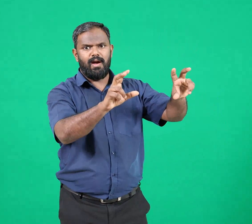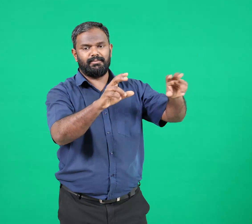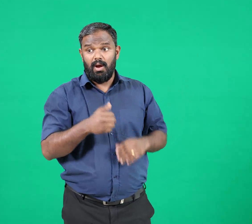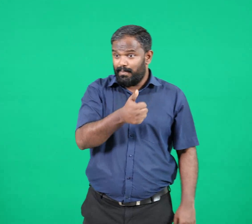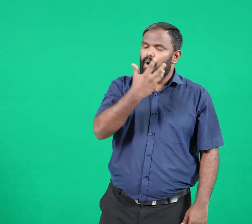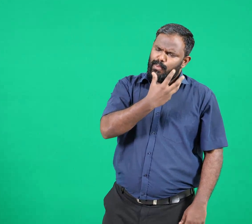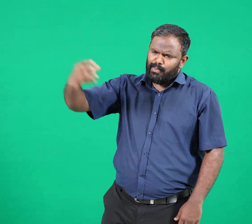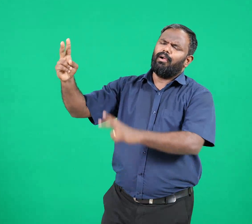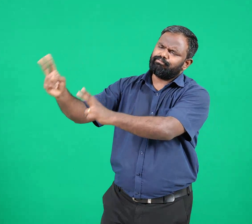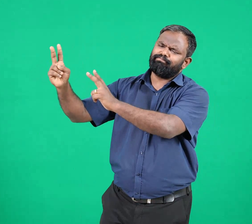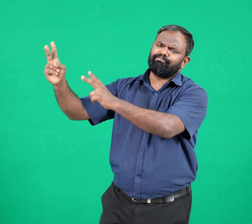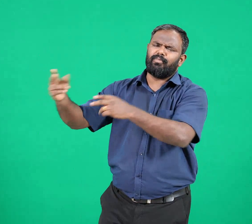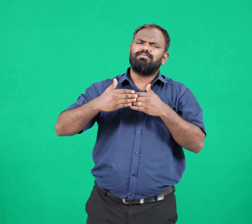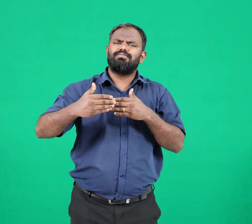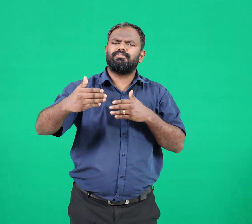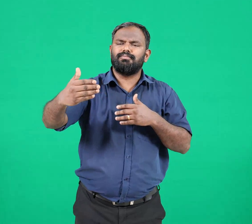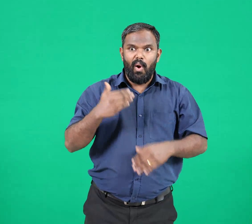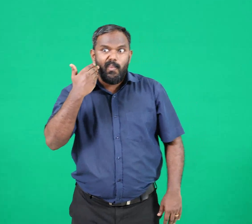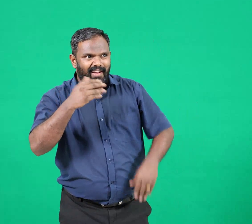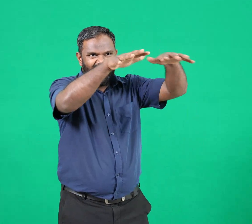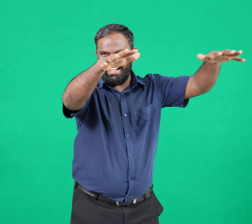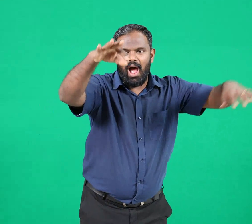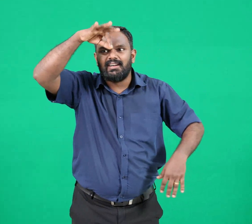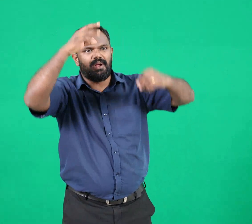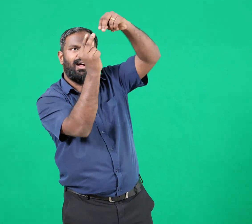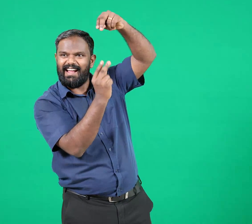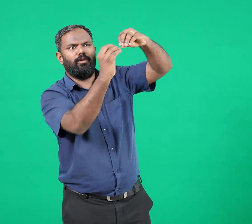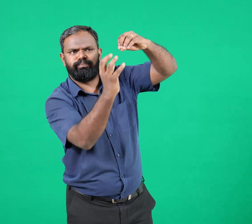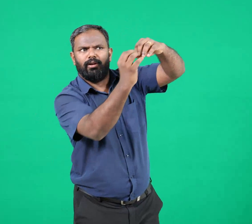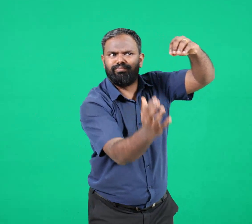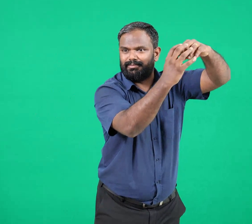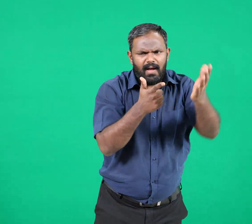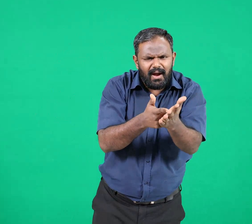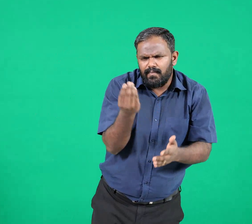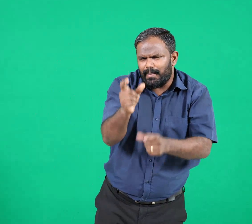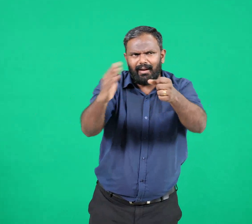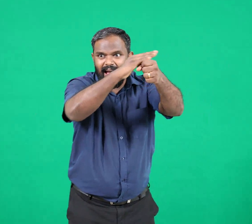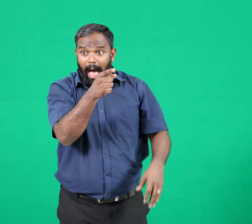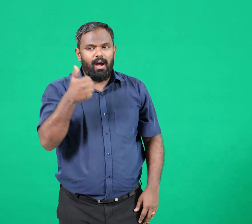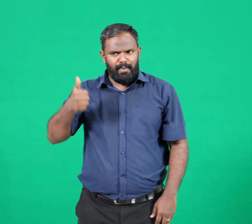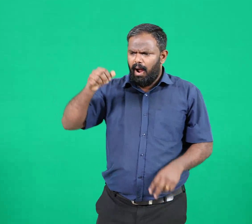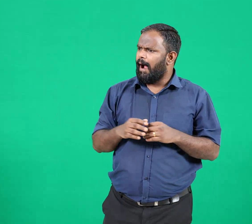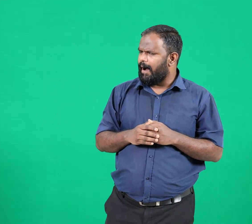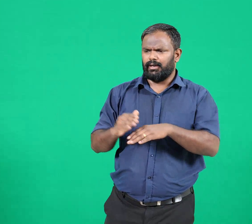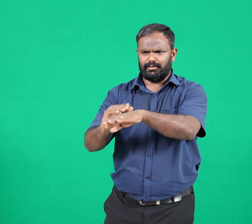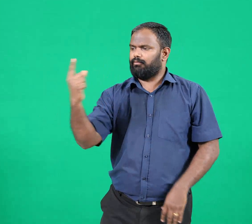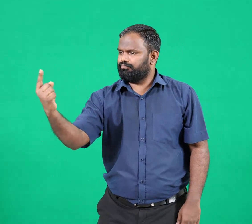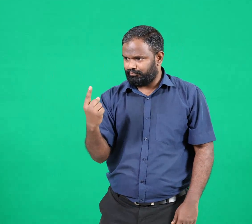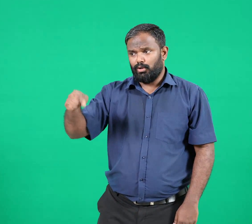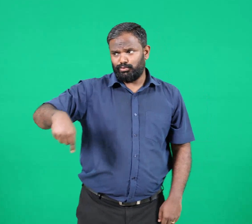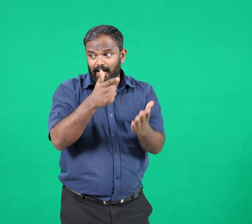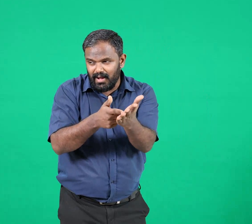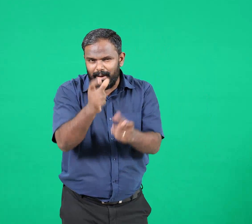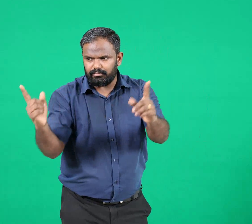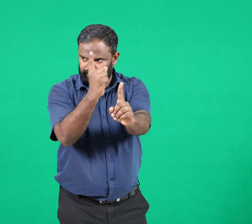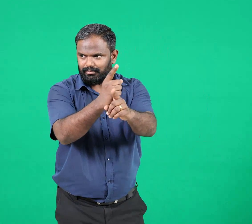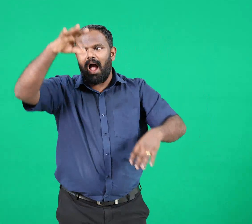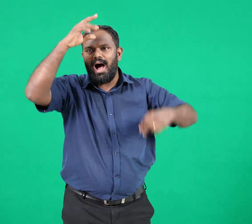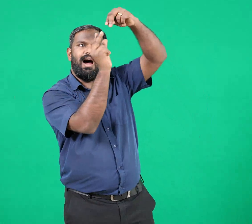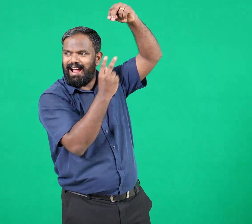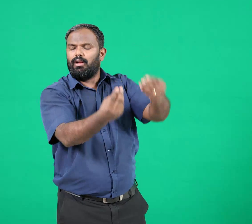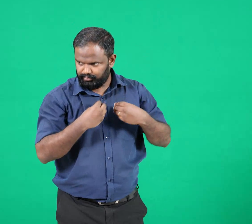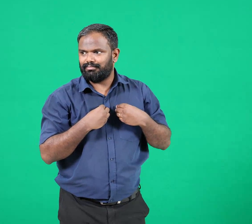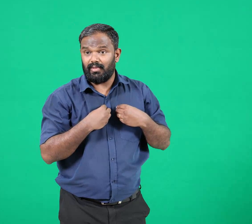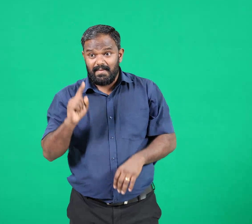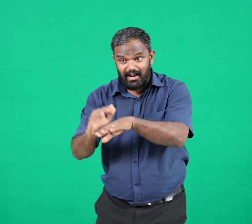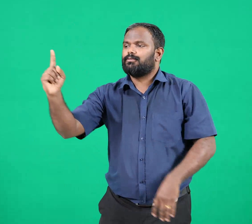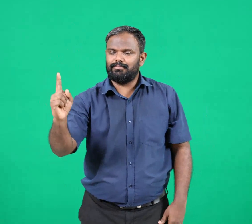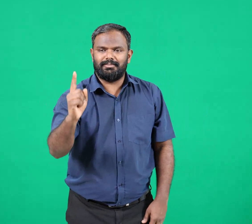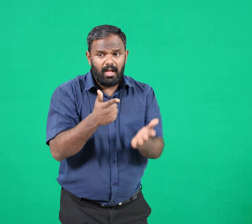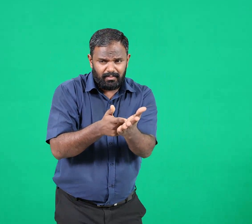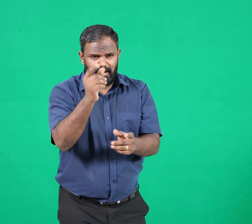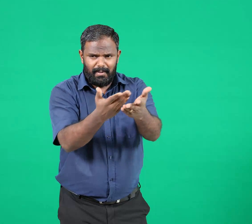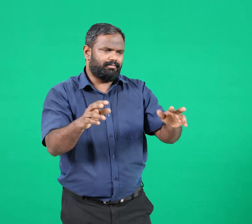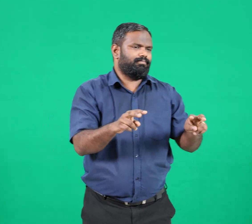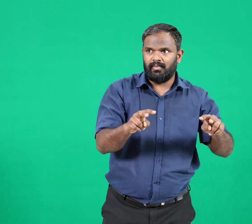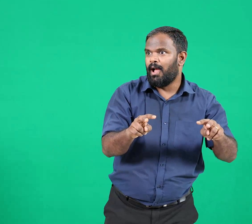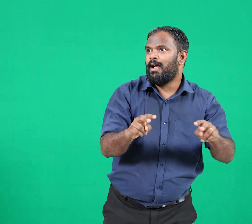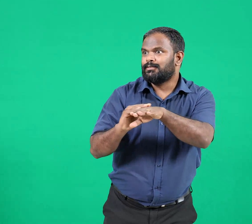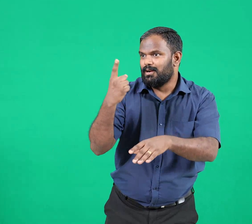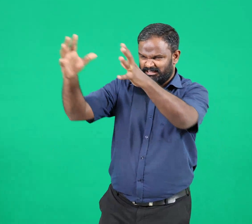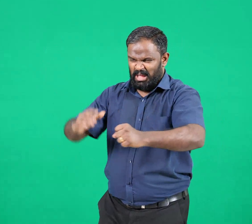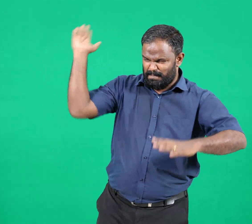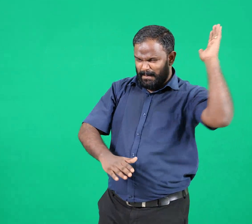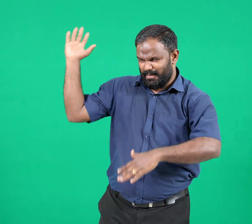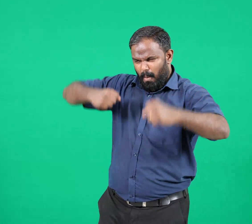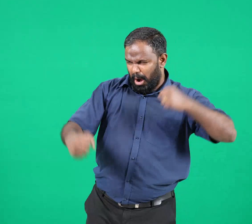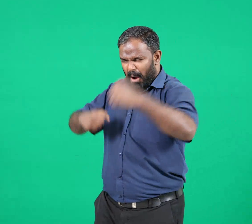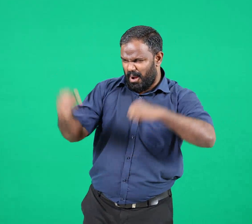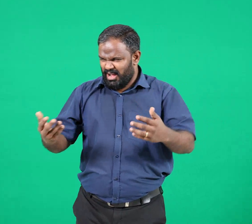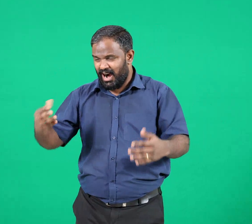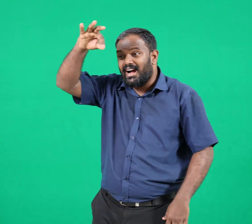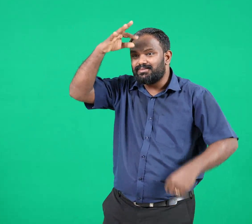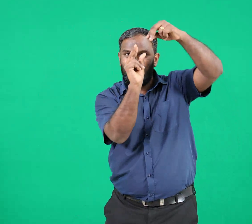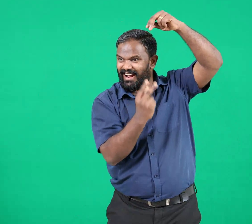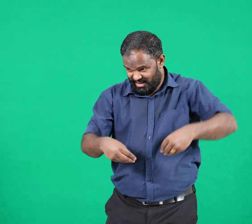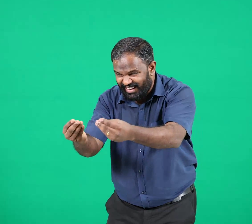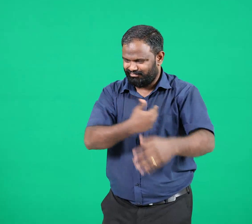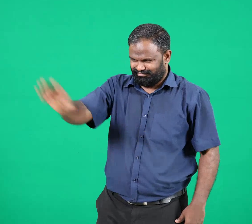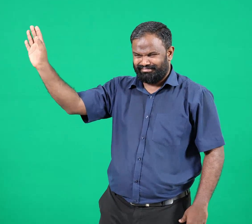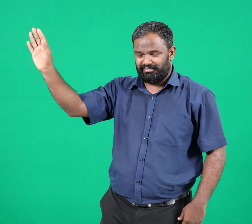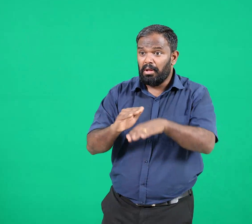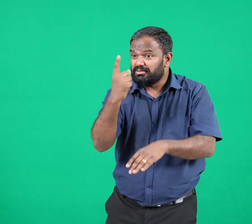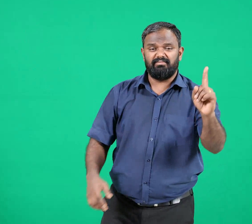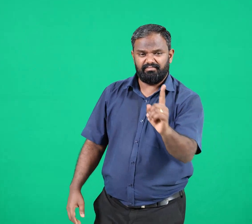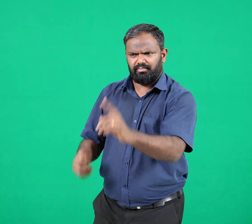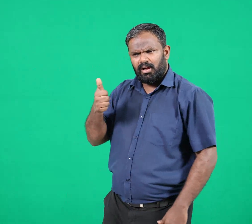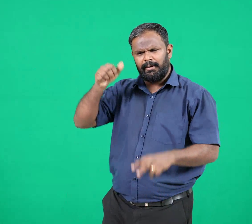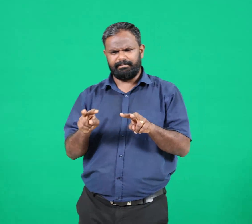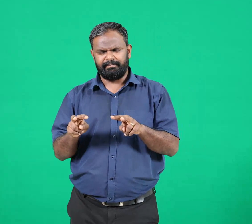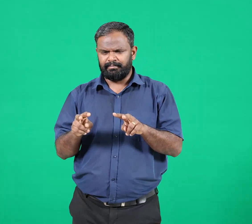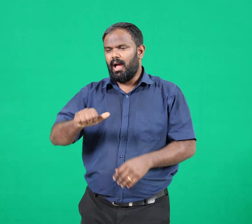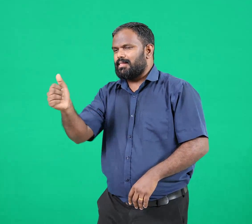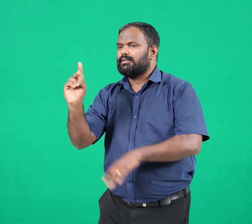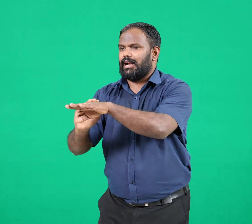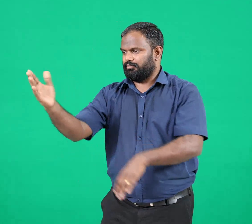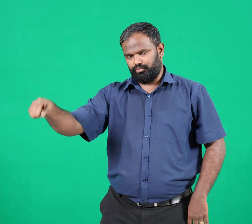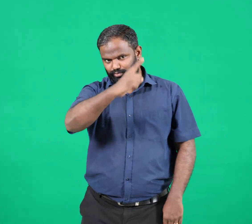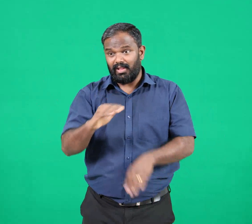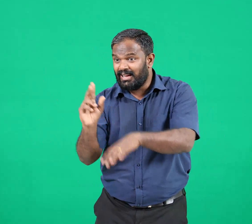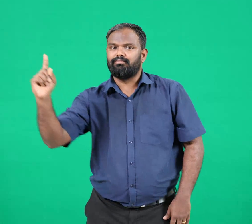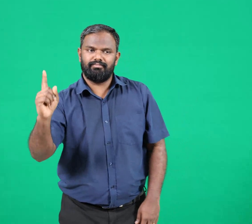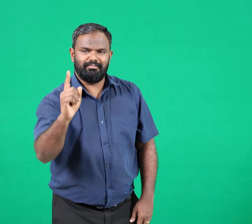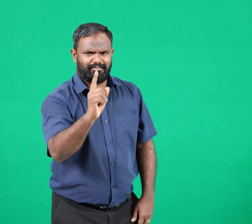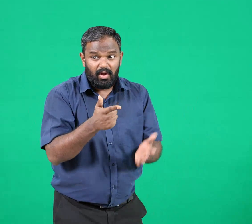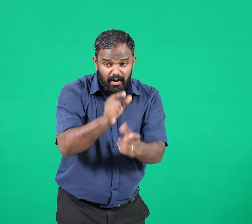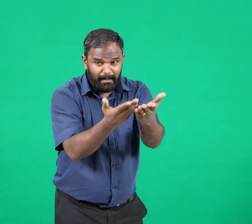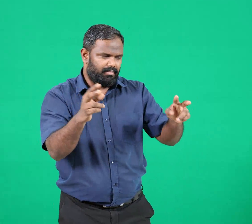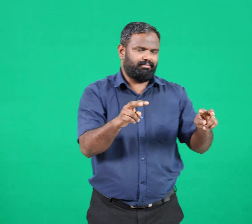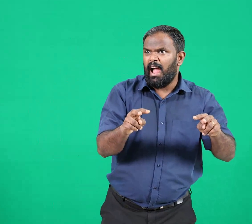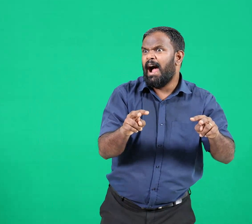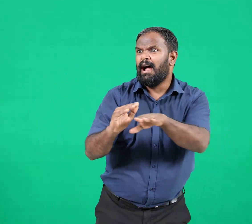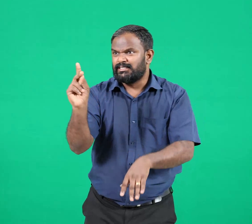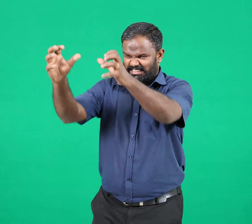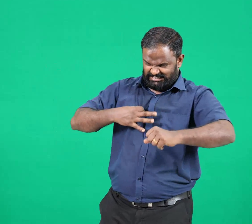At harvest time, he sent a servant to the tenants to collect his share of the fruit of the vineyard. But the tenants beat the servant and sent him away empty-handed.